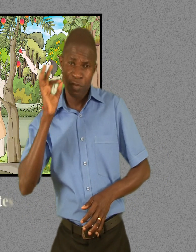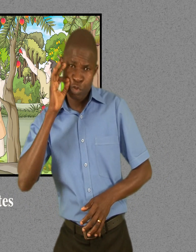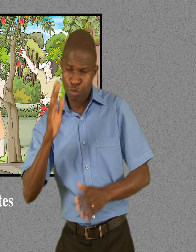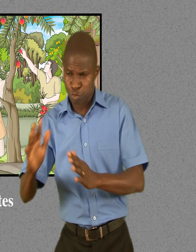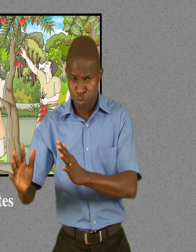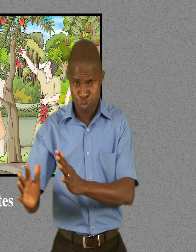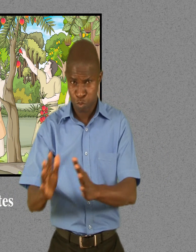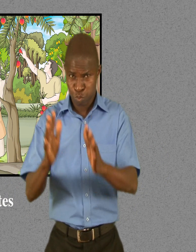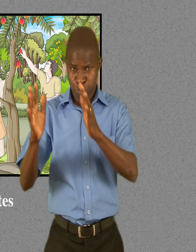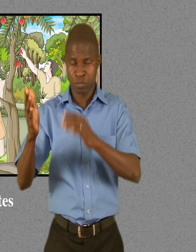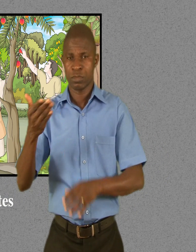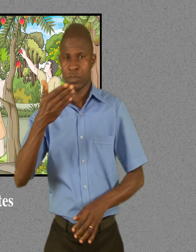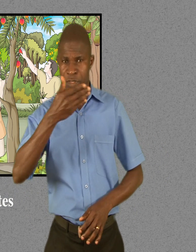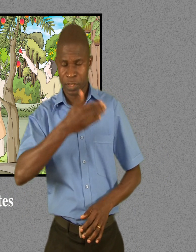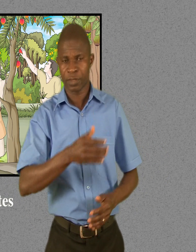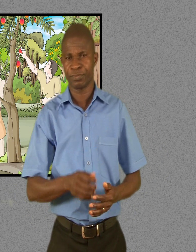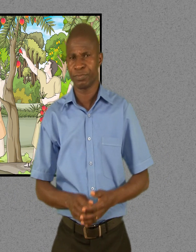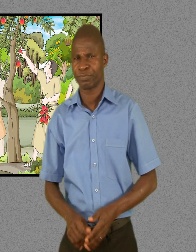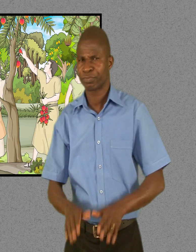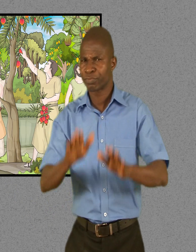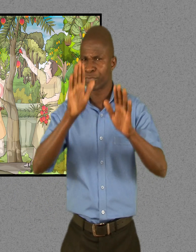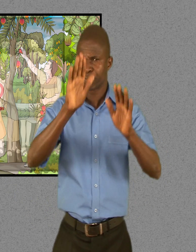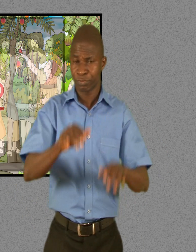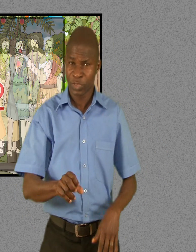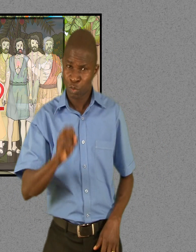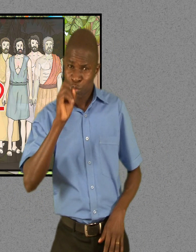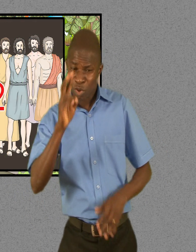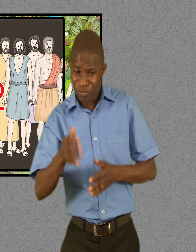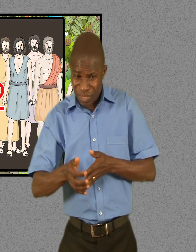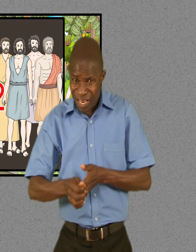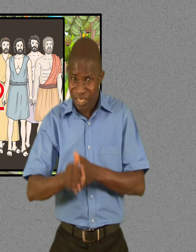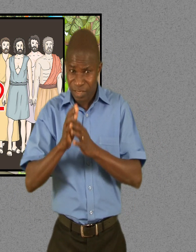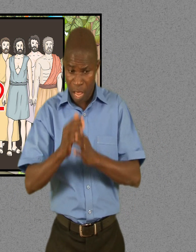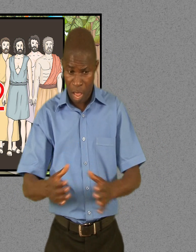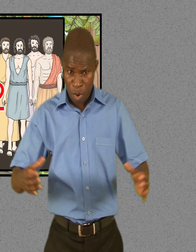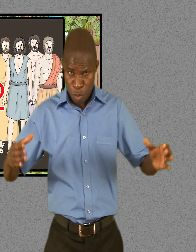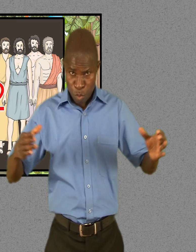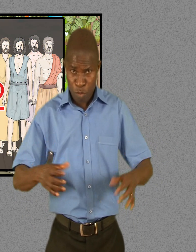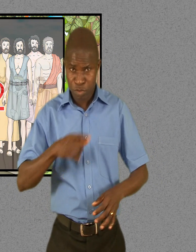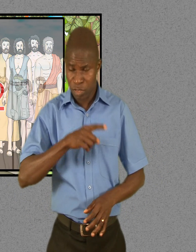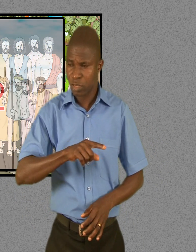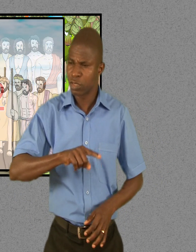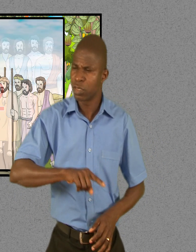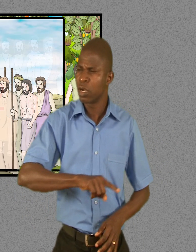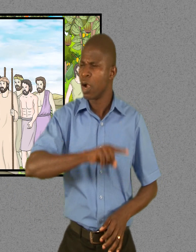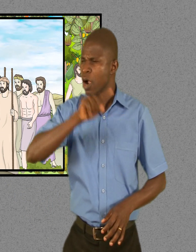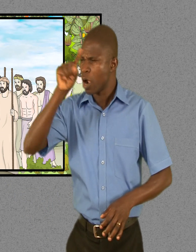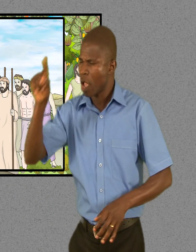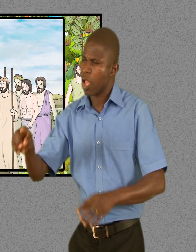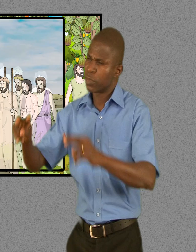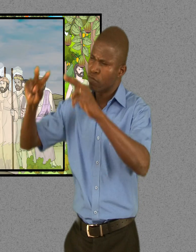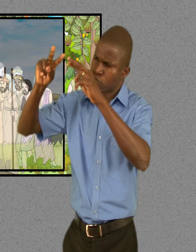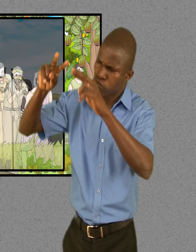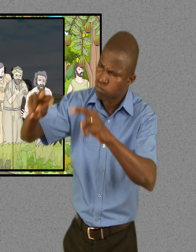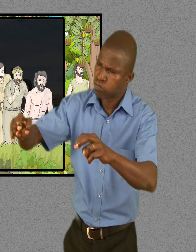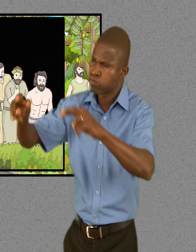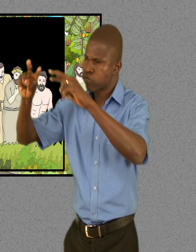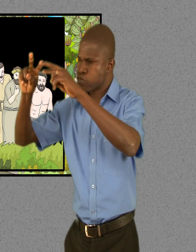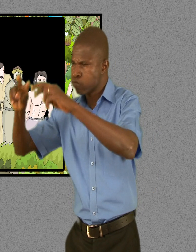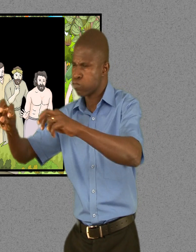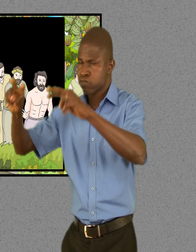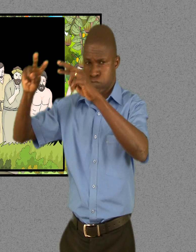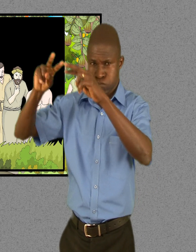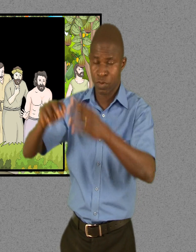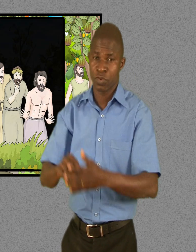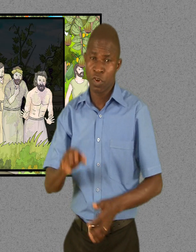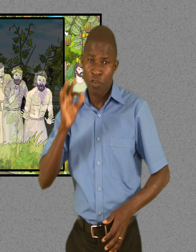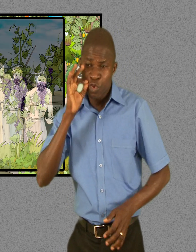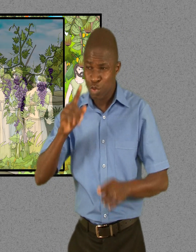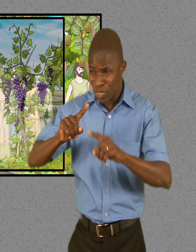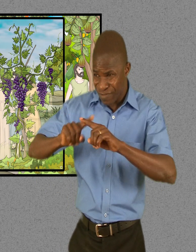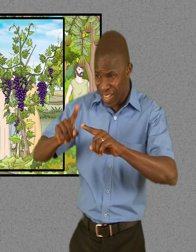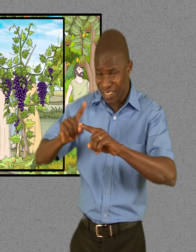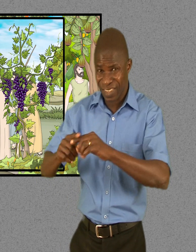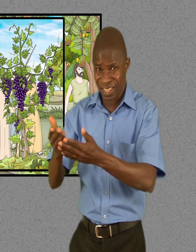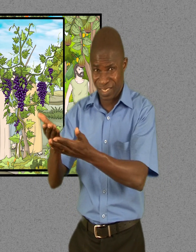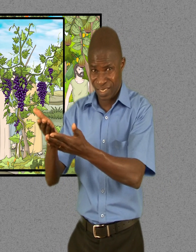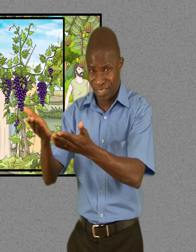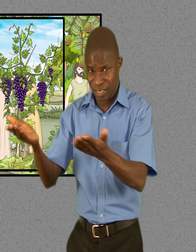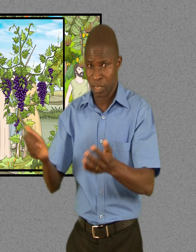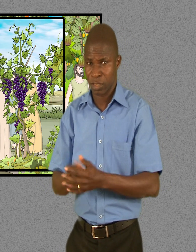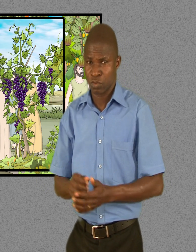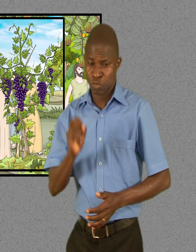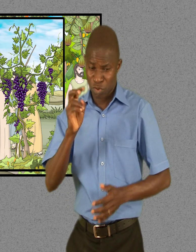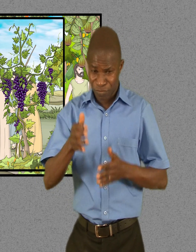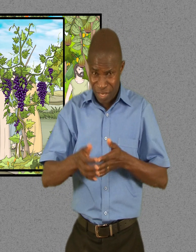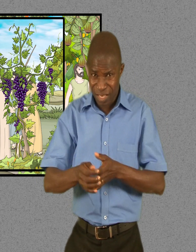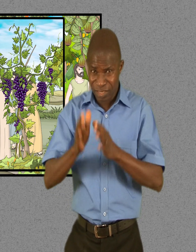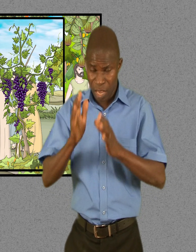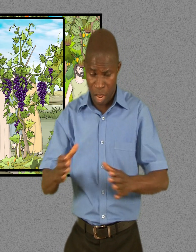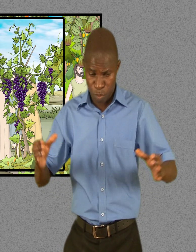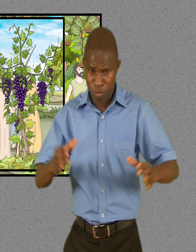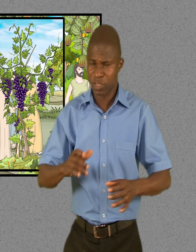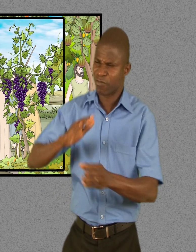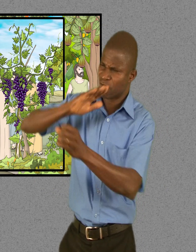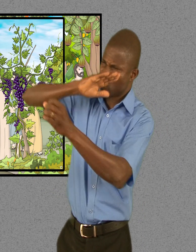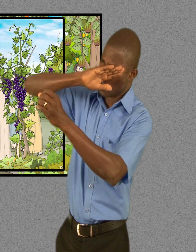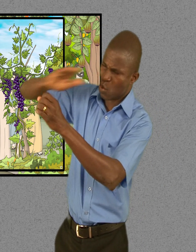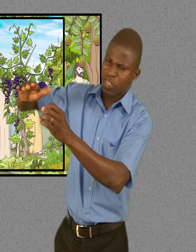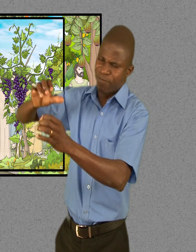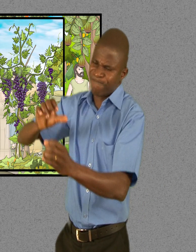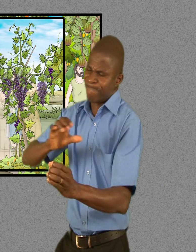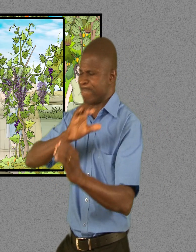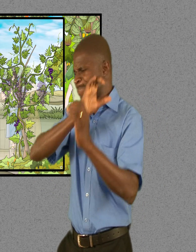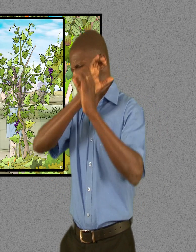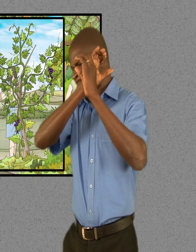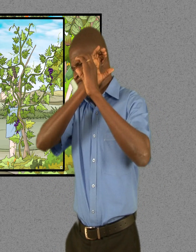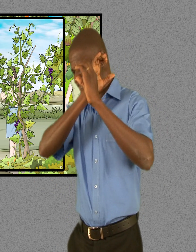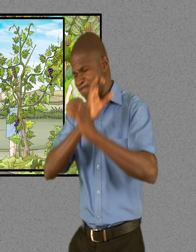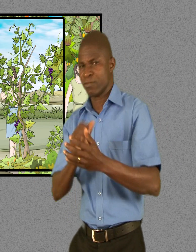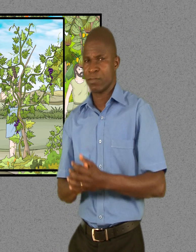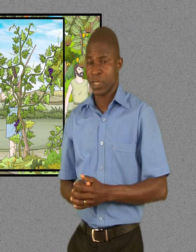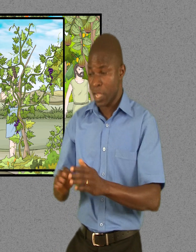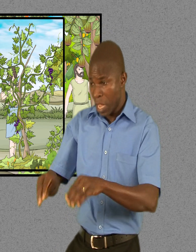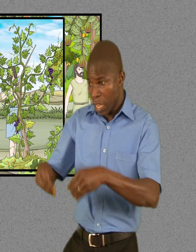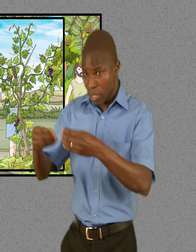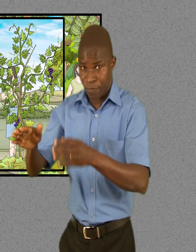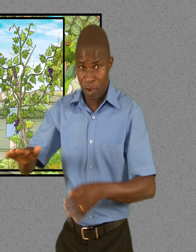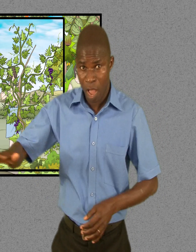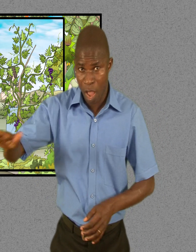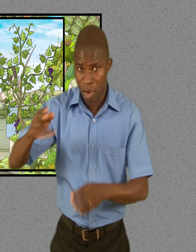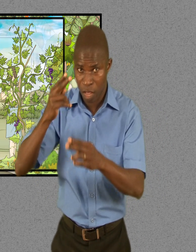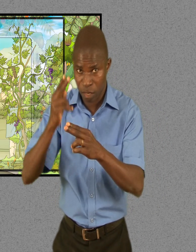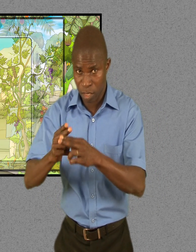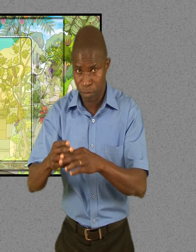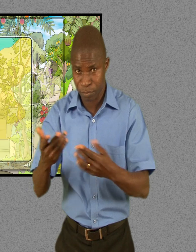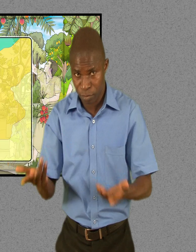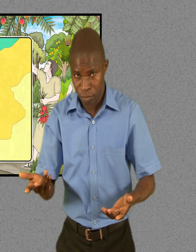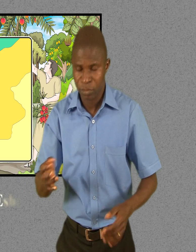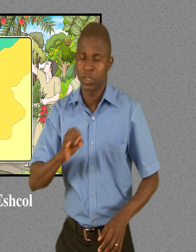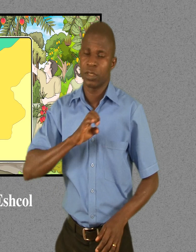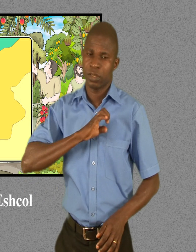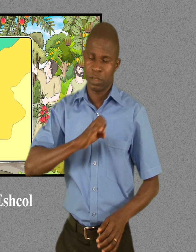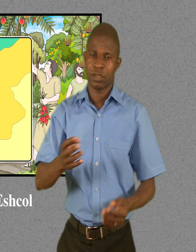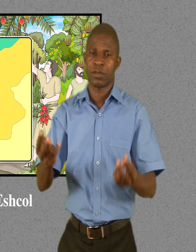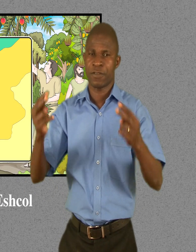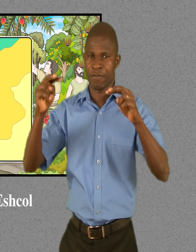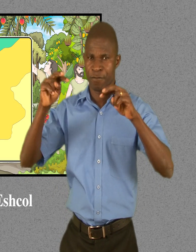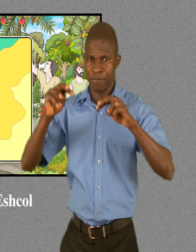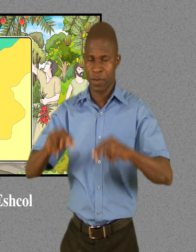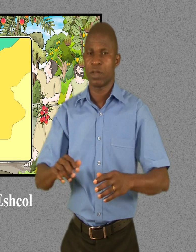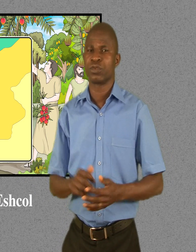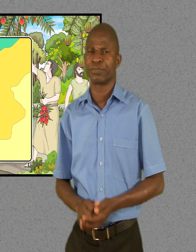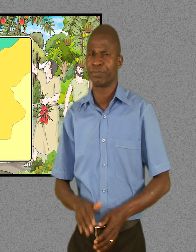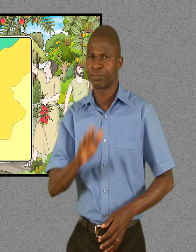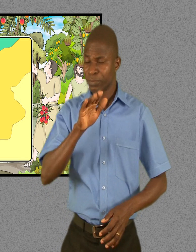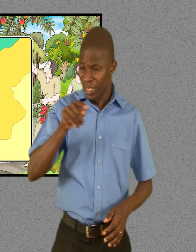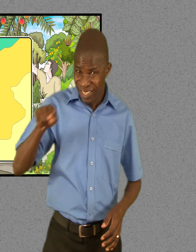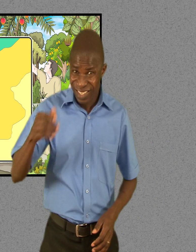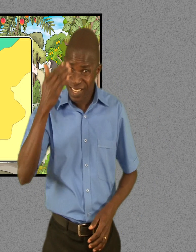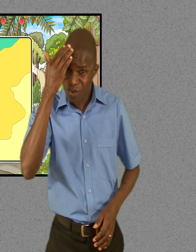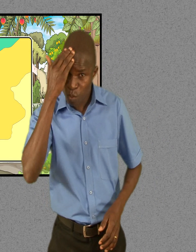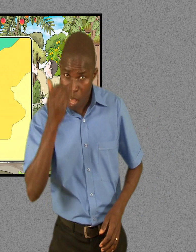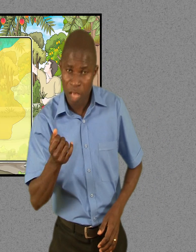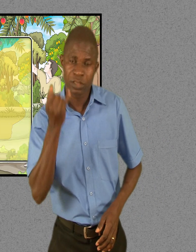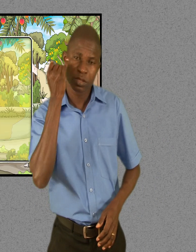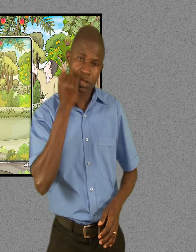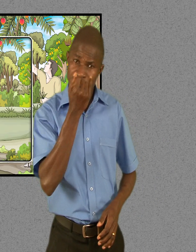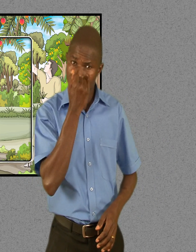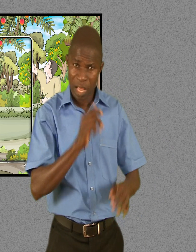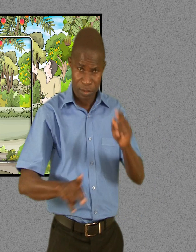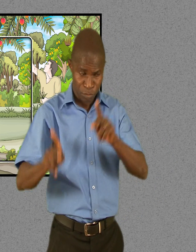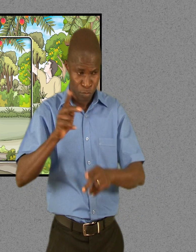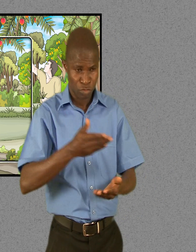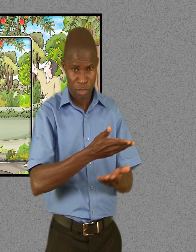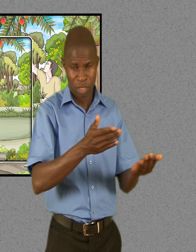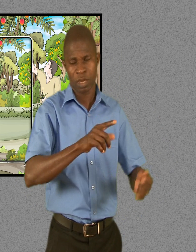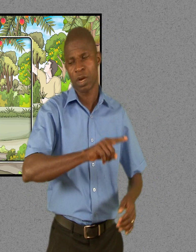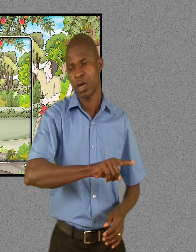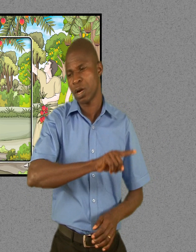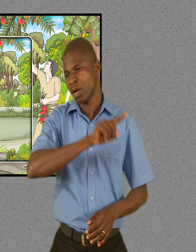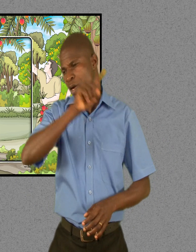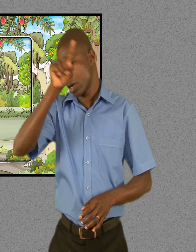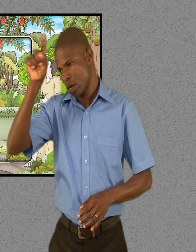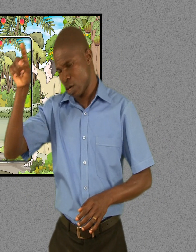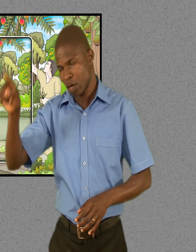Because of the cluster of grapes the Israelites cut there, that place was called the Valley of Eshcol.